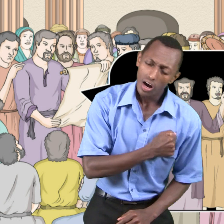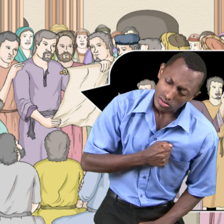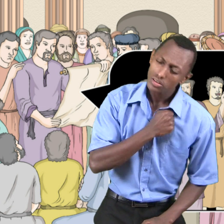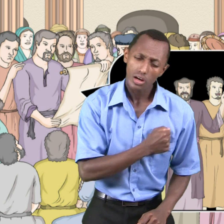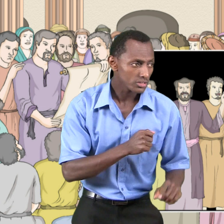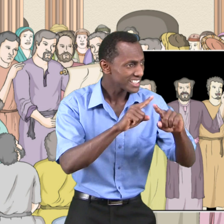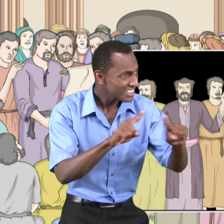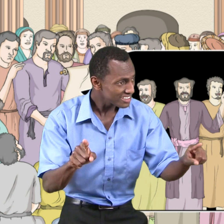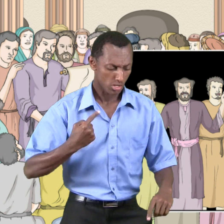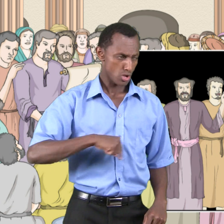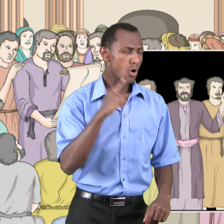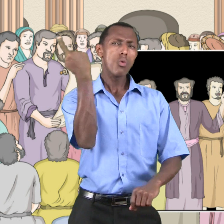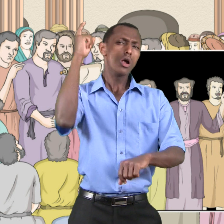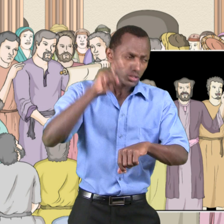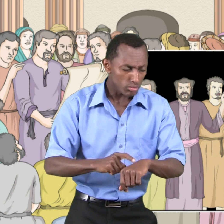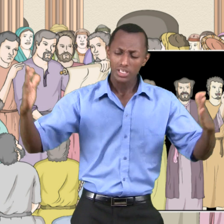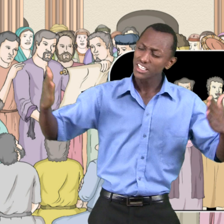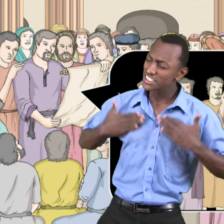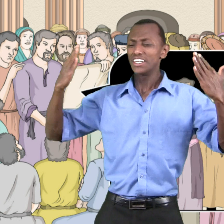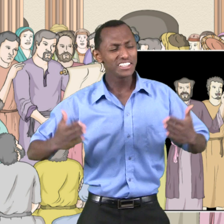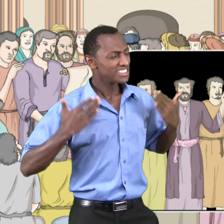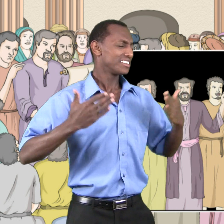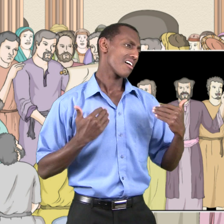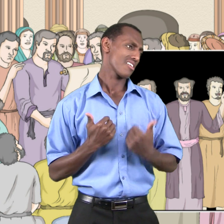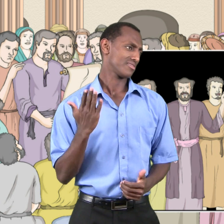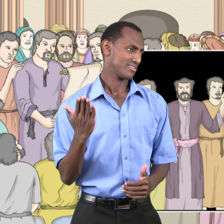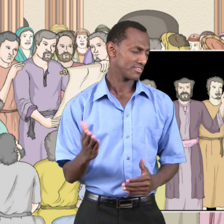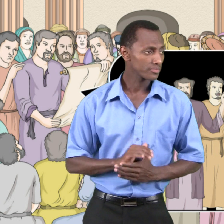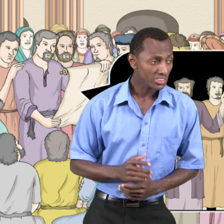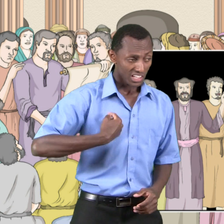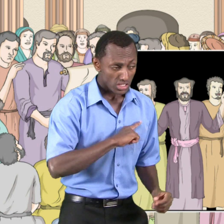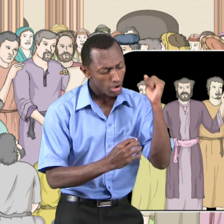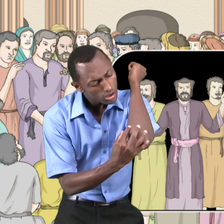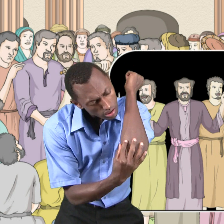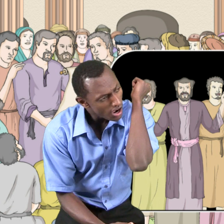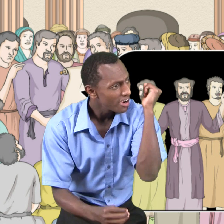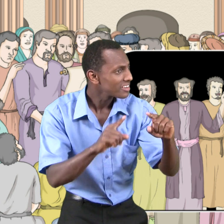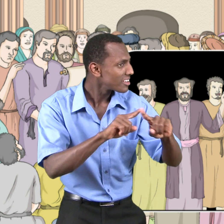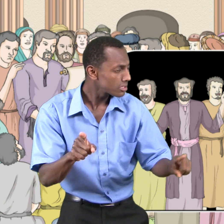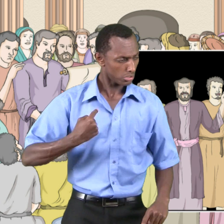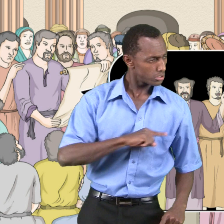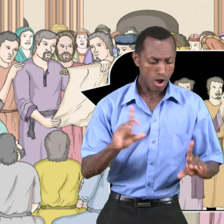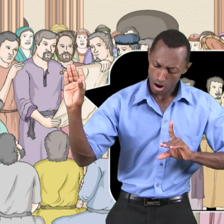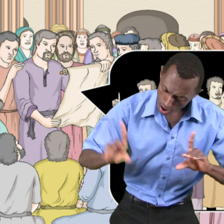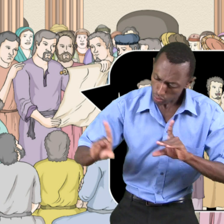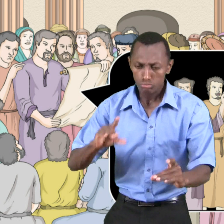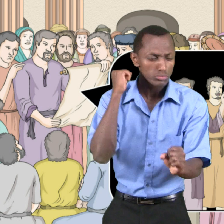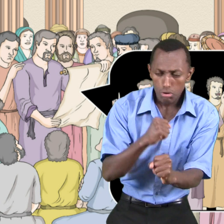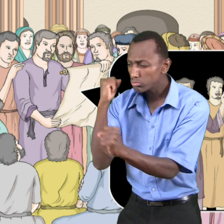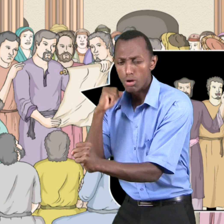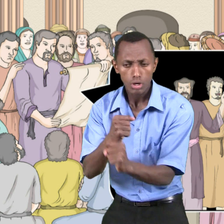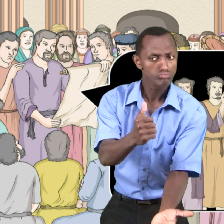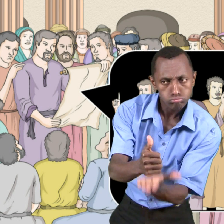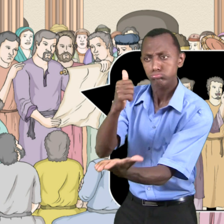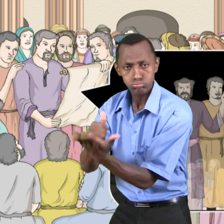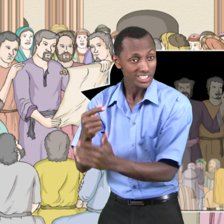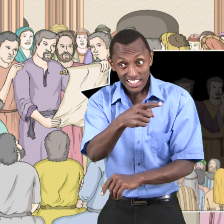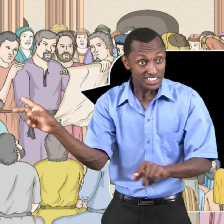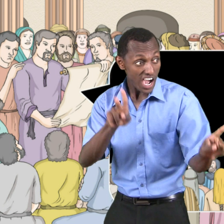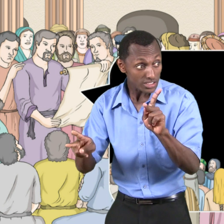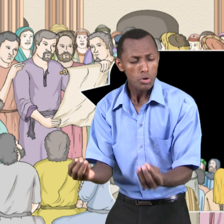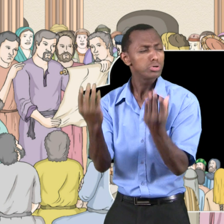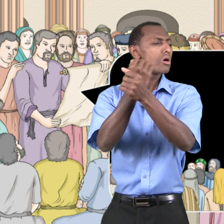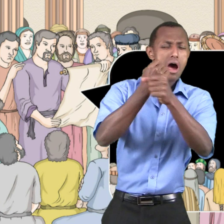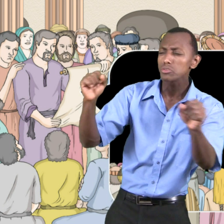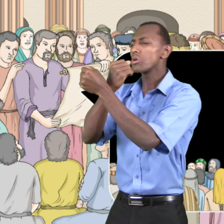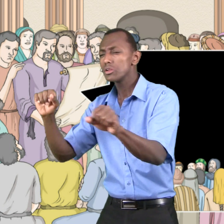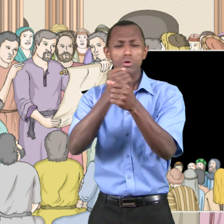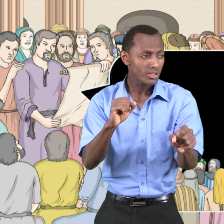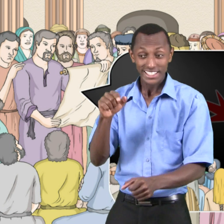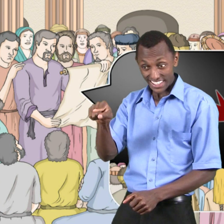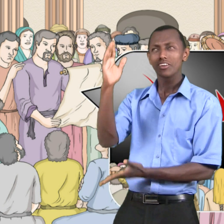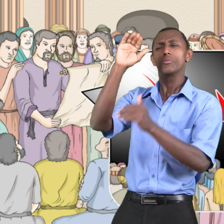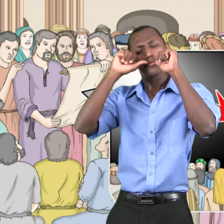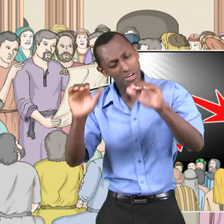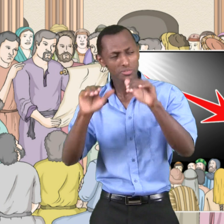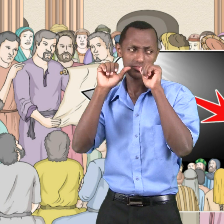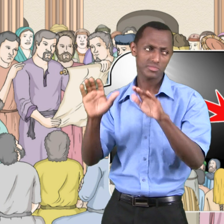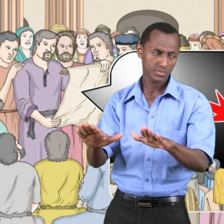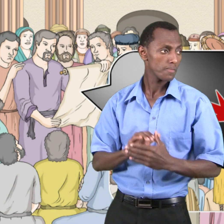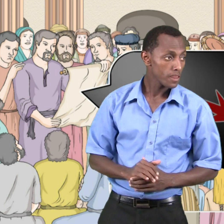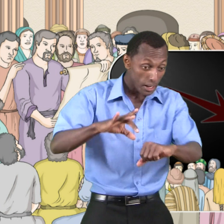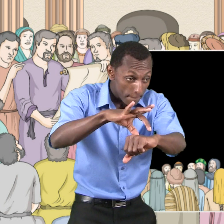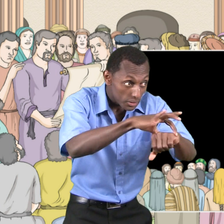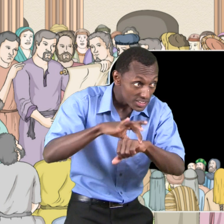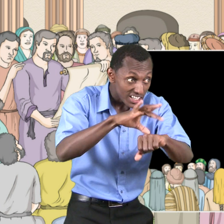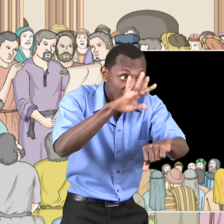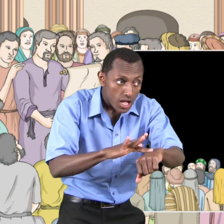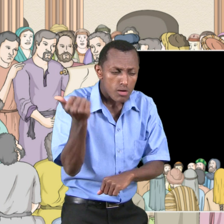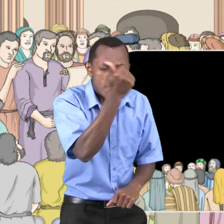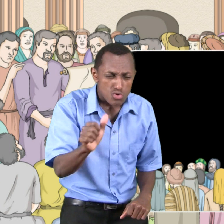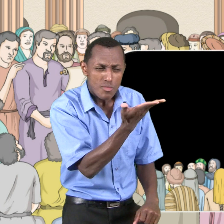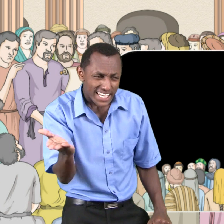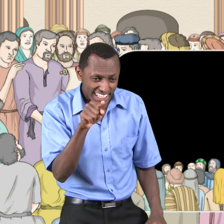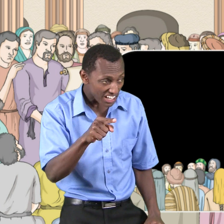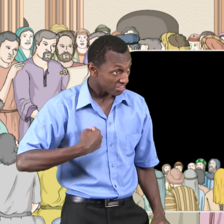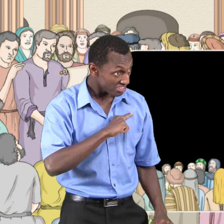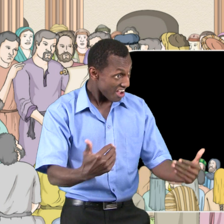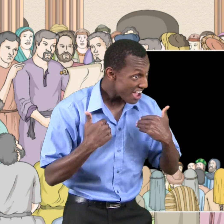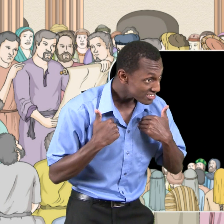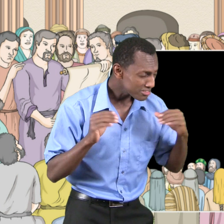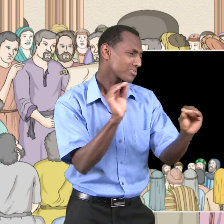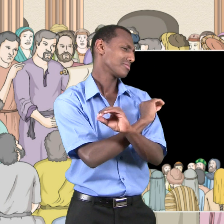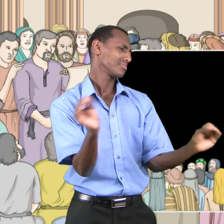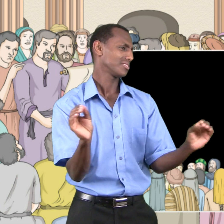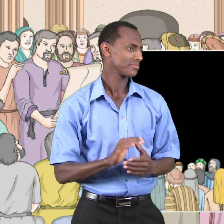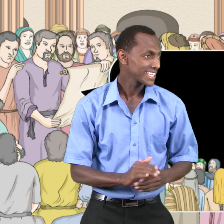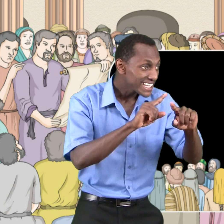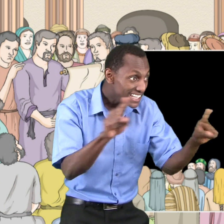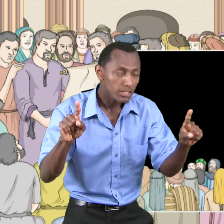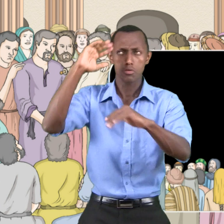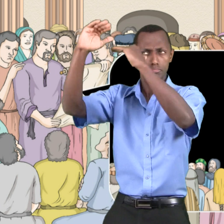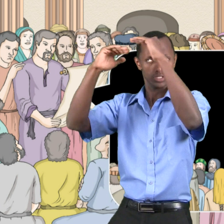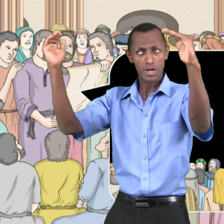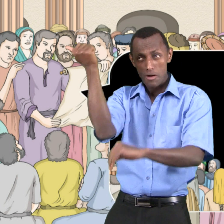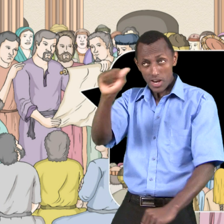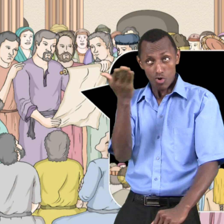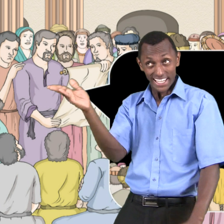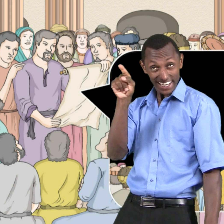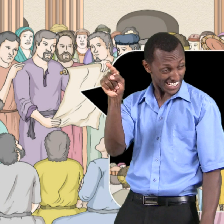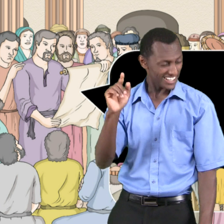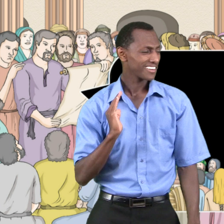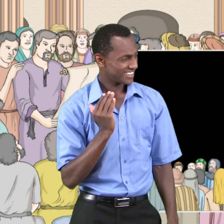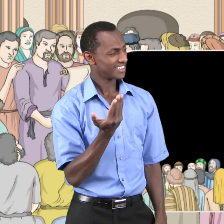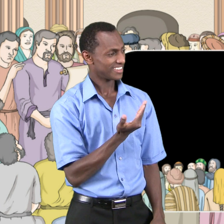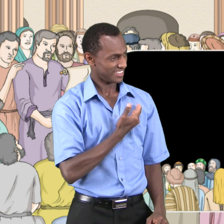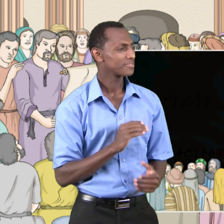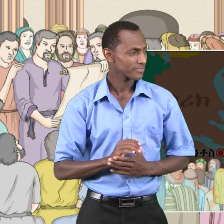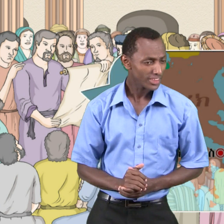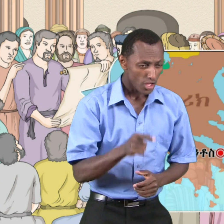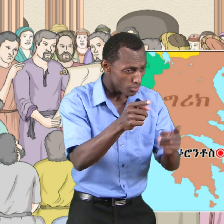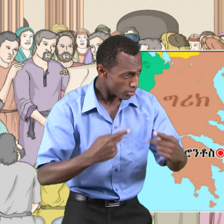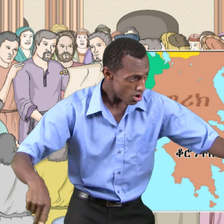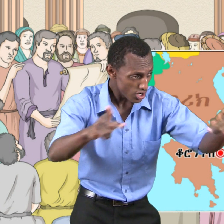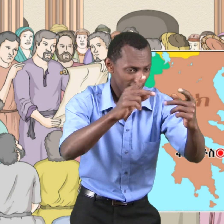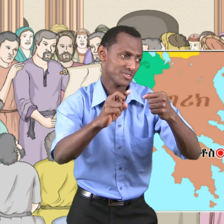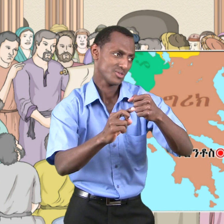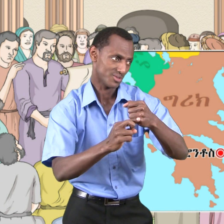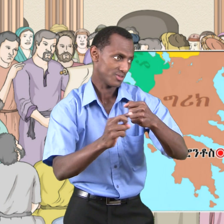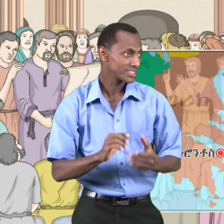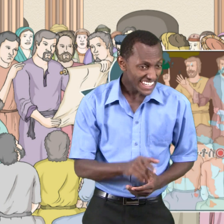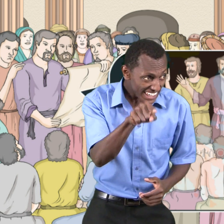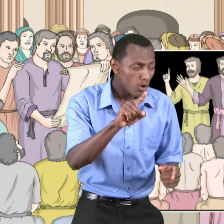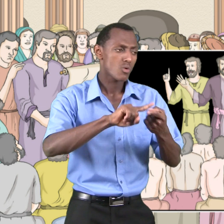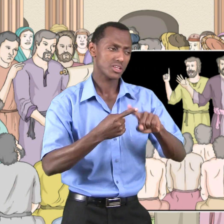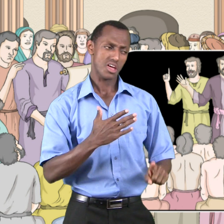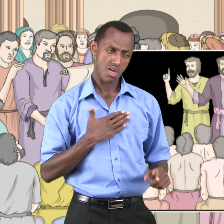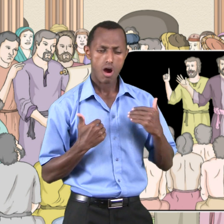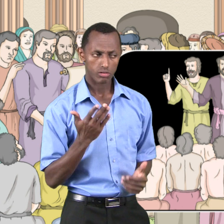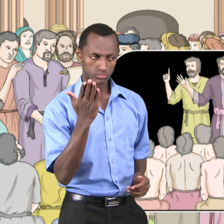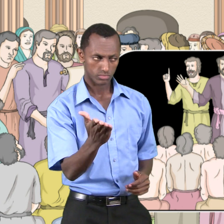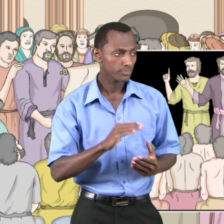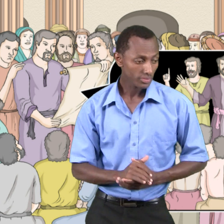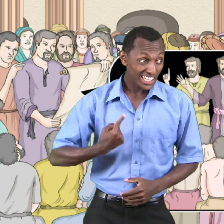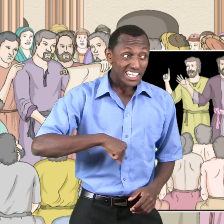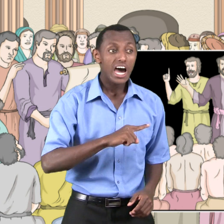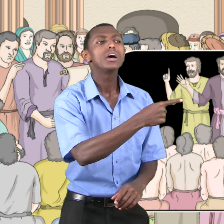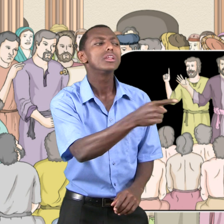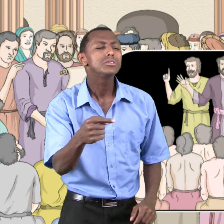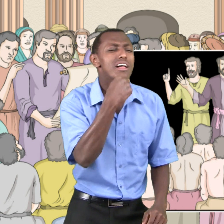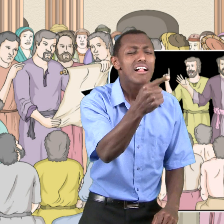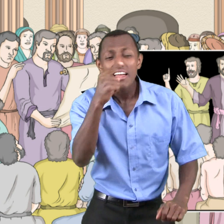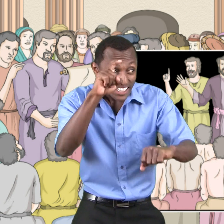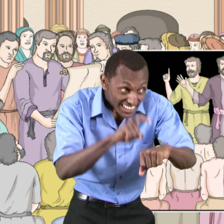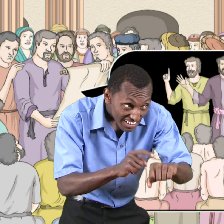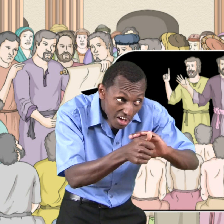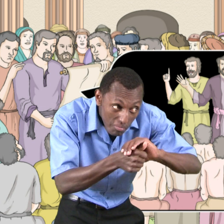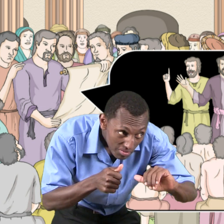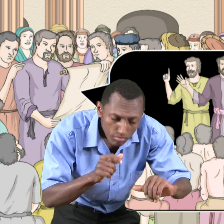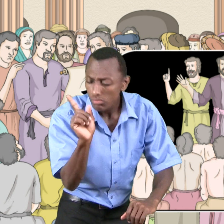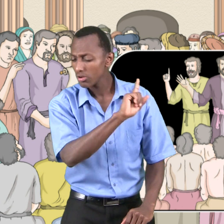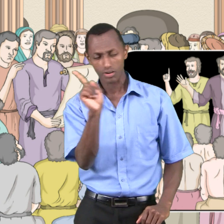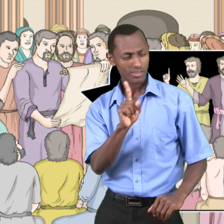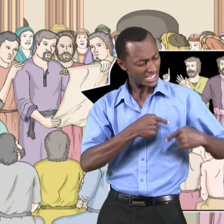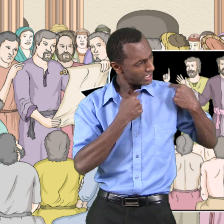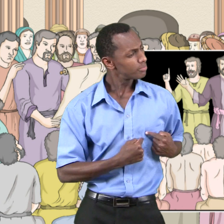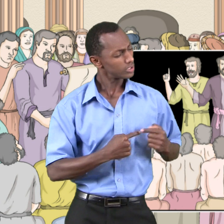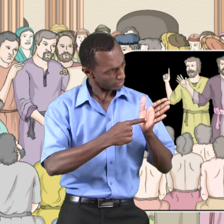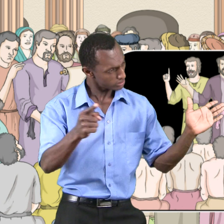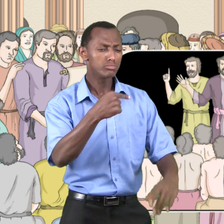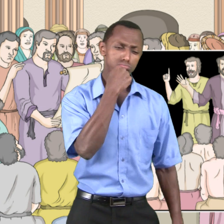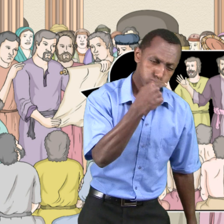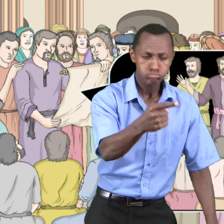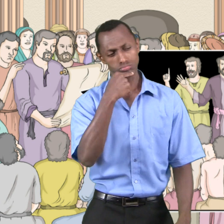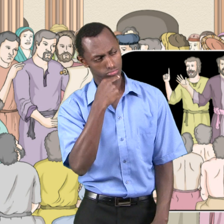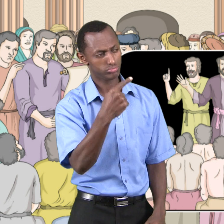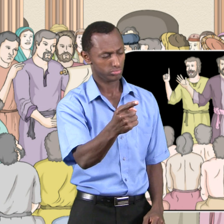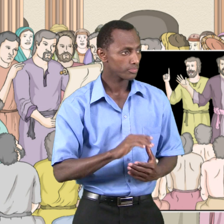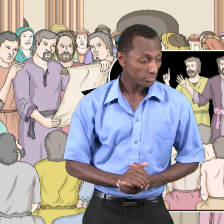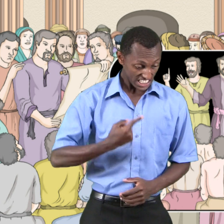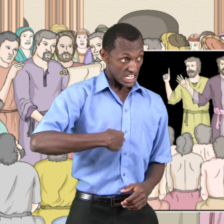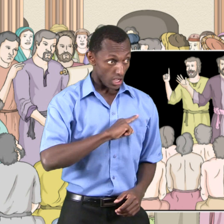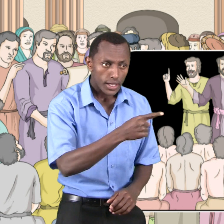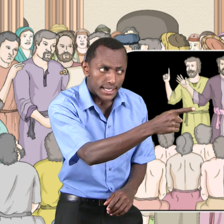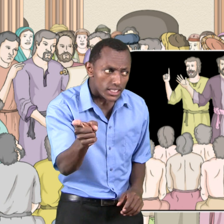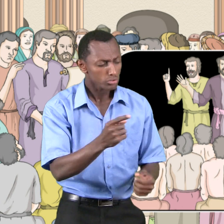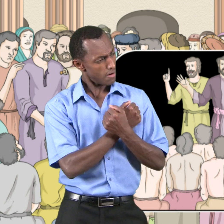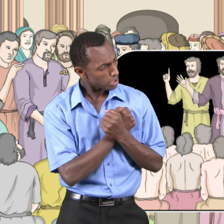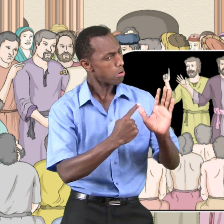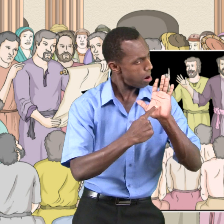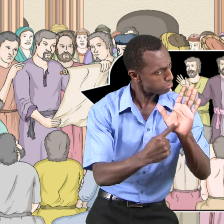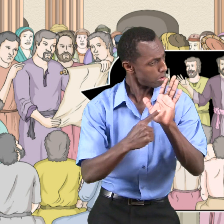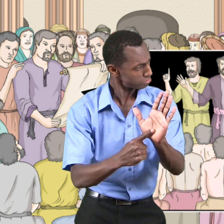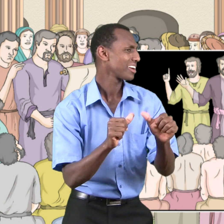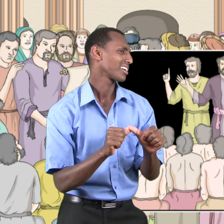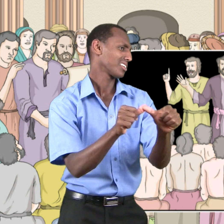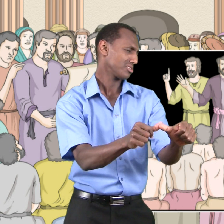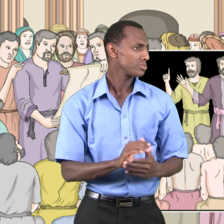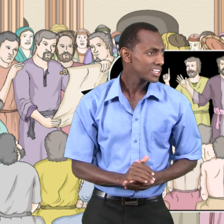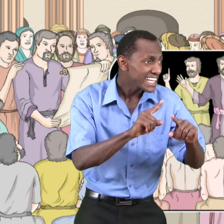having nothing, and yet possessing everything. We have spoken freely to you, Corinthians. Our hearts are open wide.